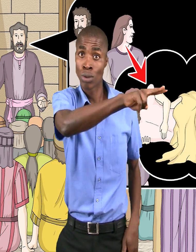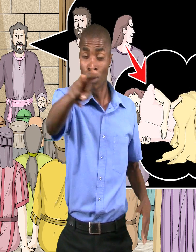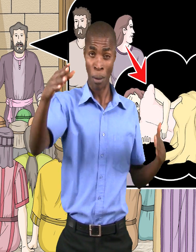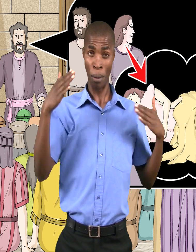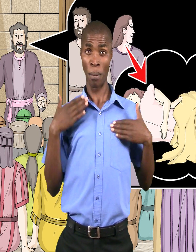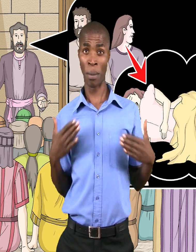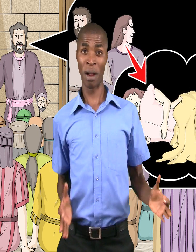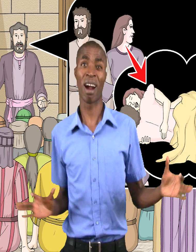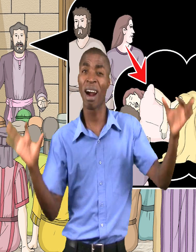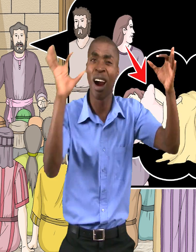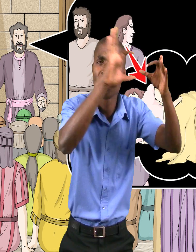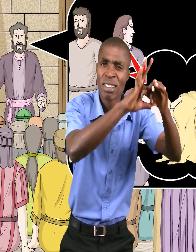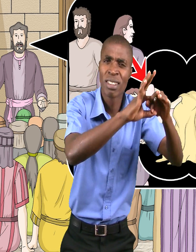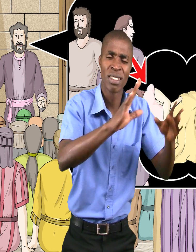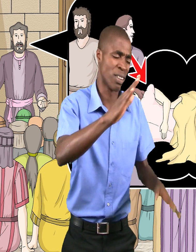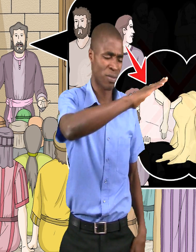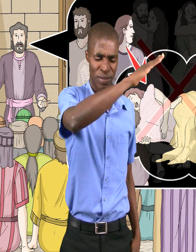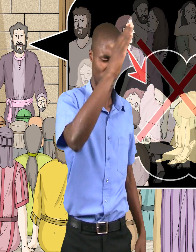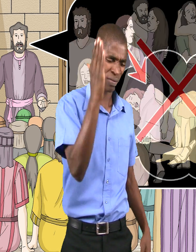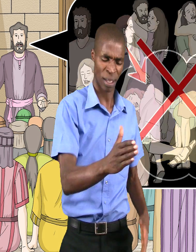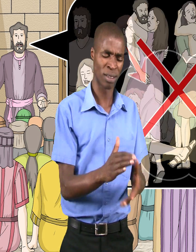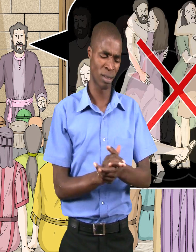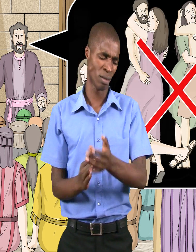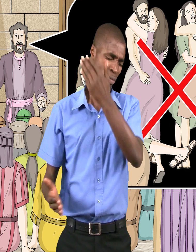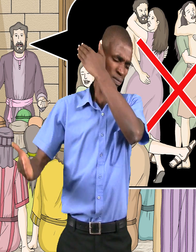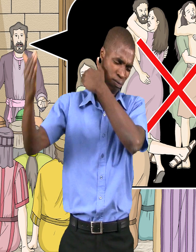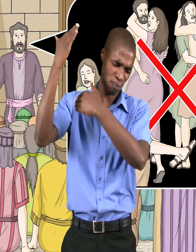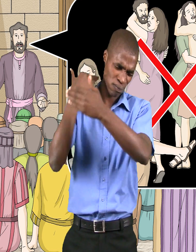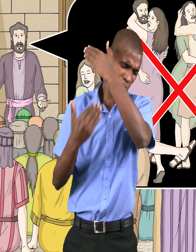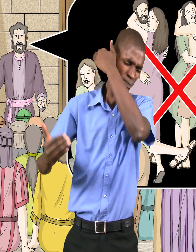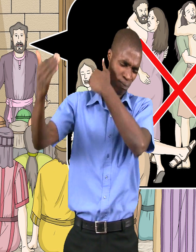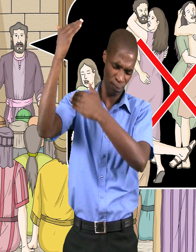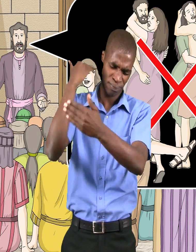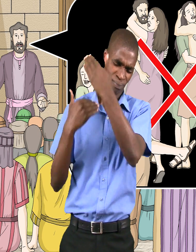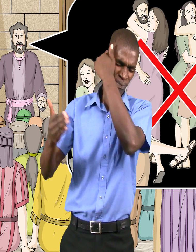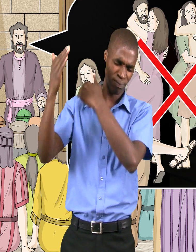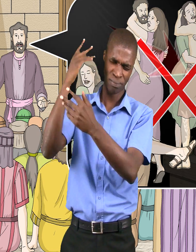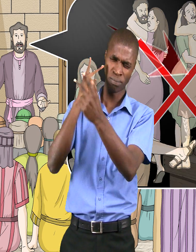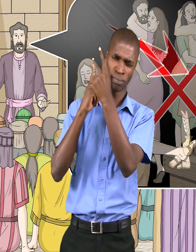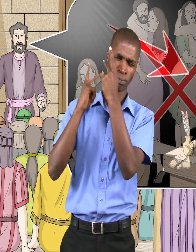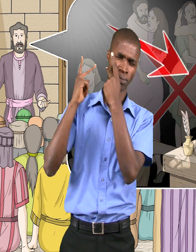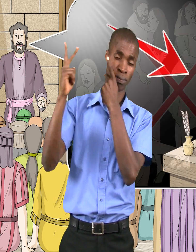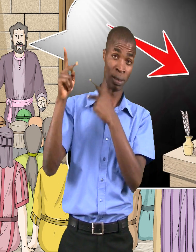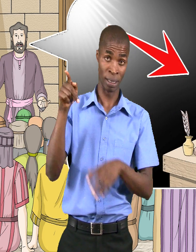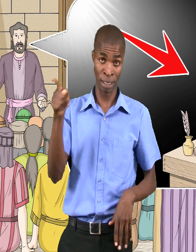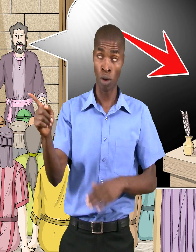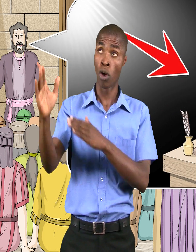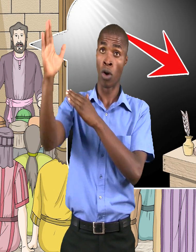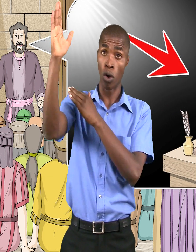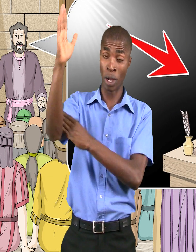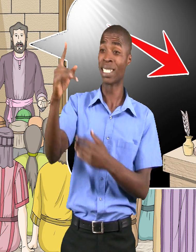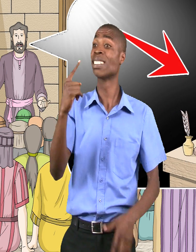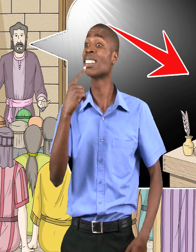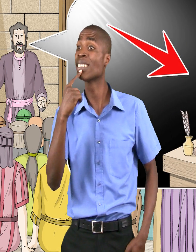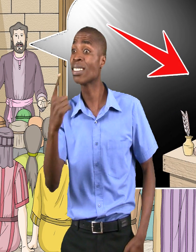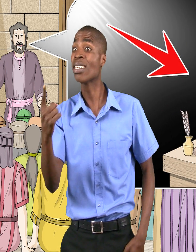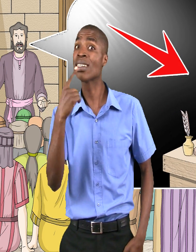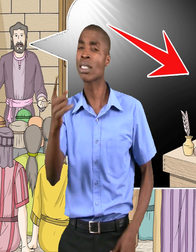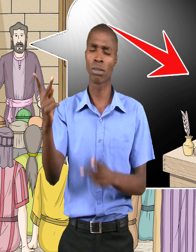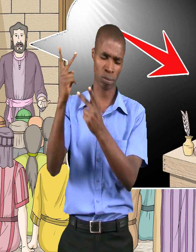Never! Or don’t you know that he who unites himself with a prostitute is one with her in body?